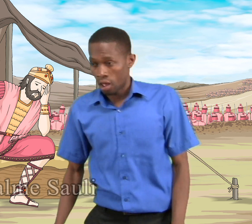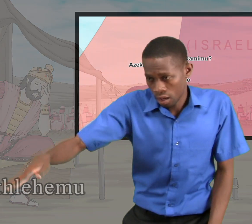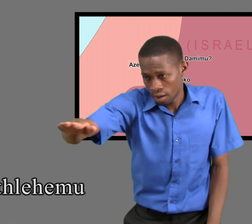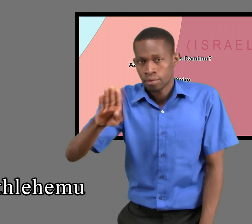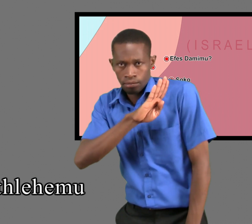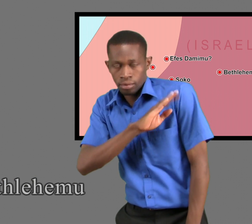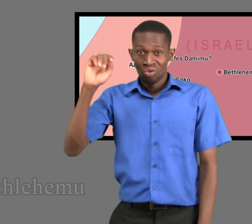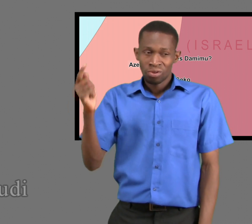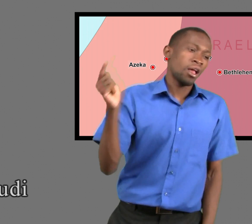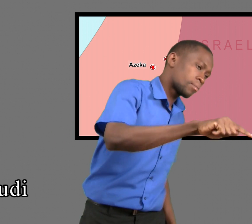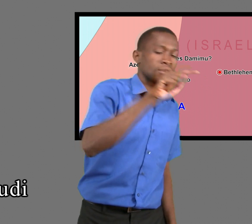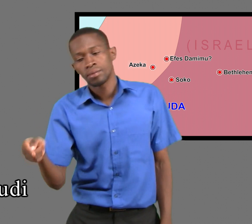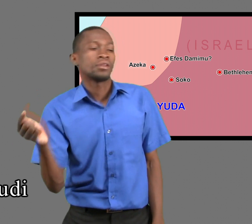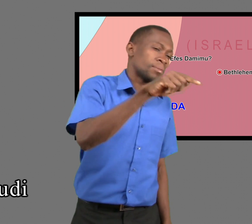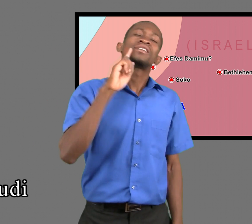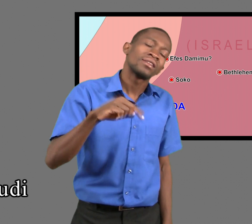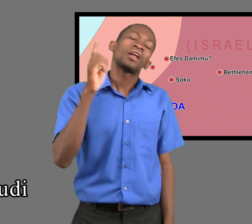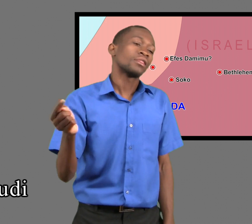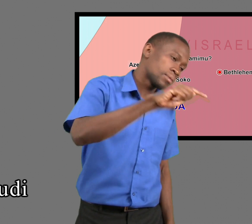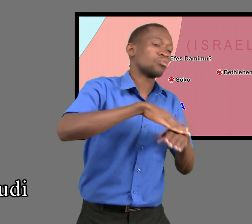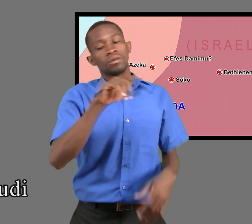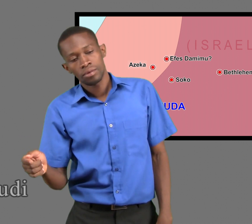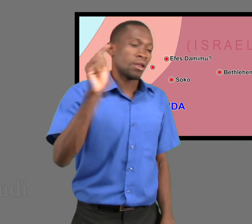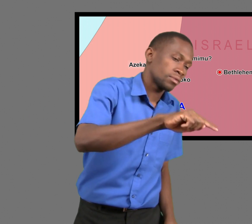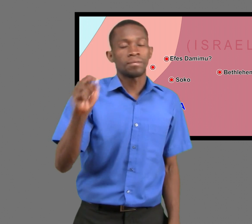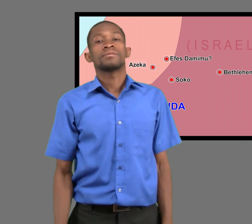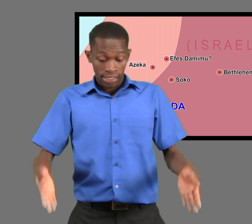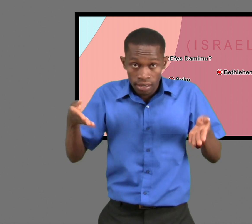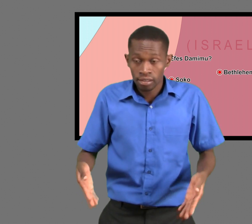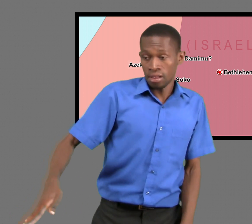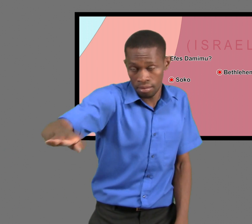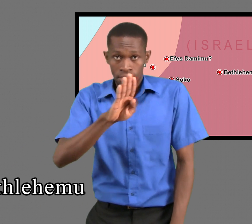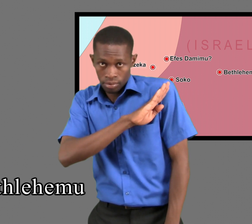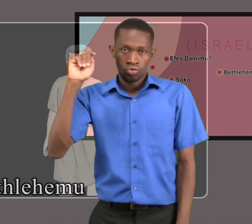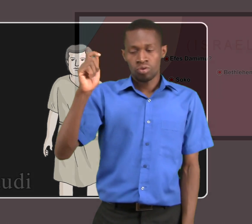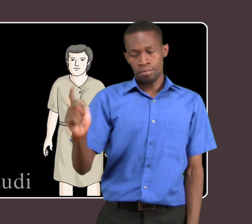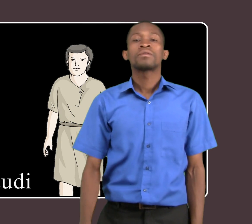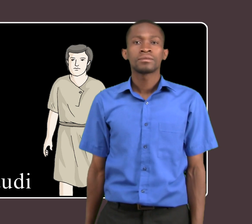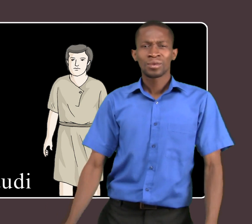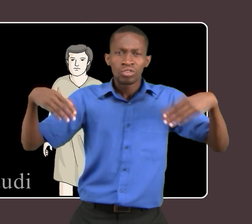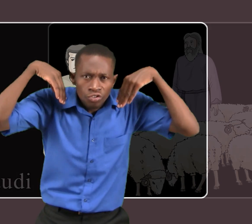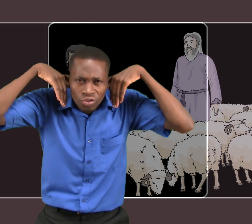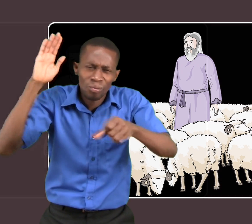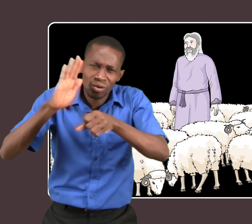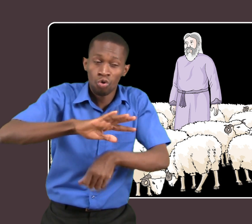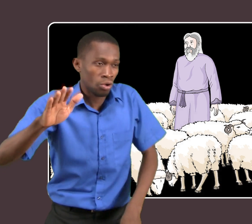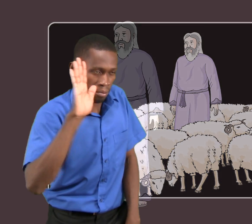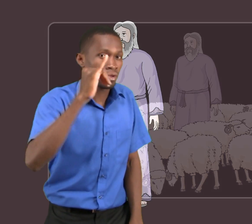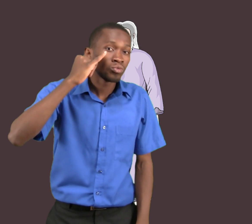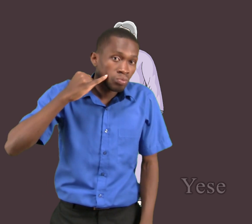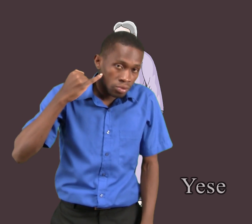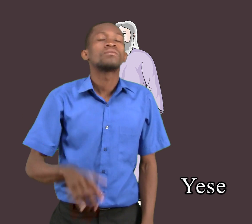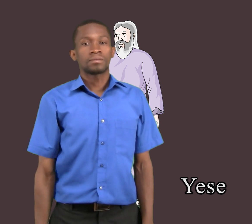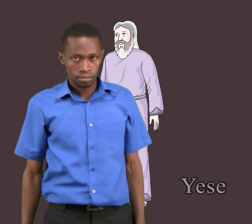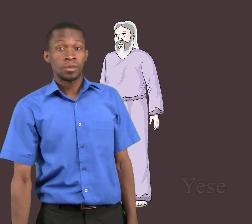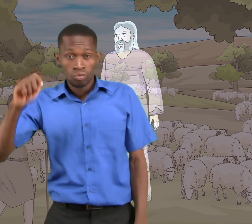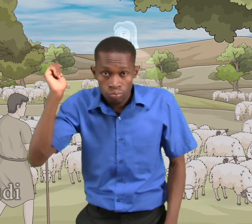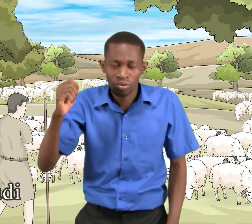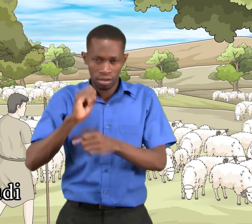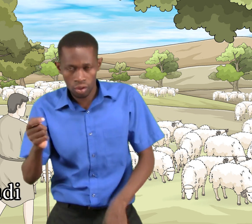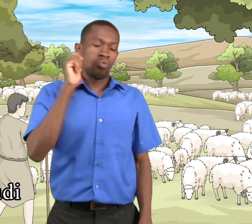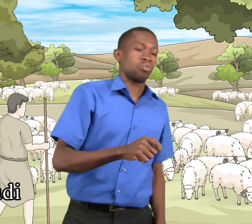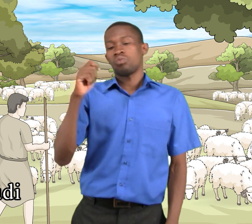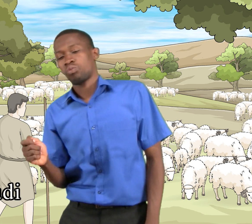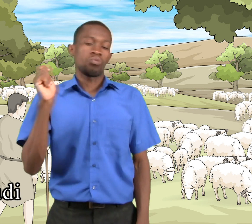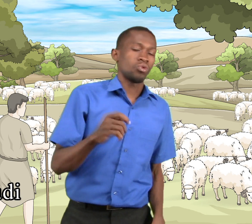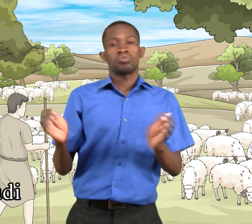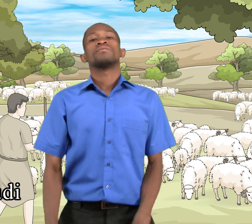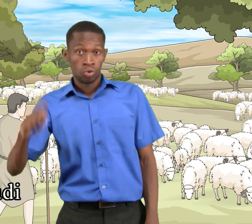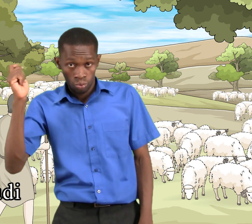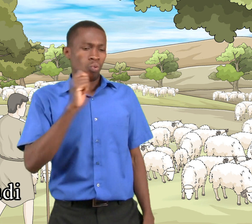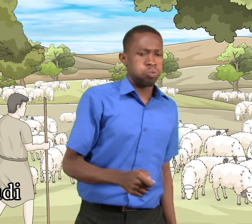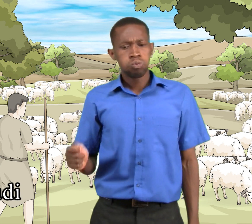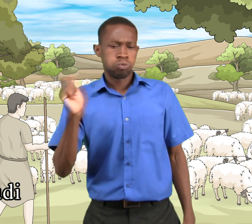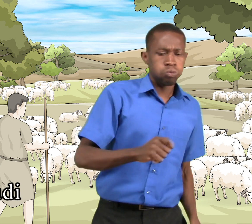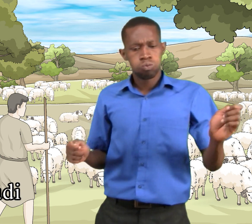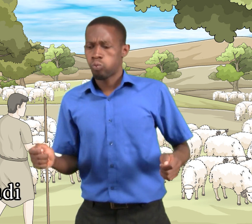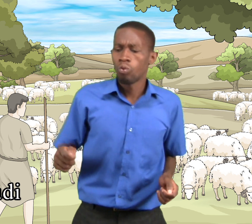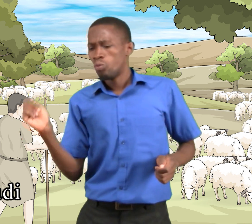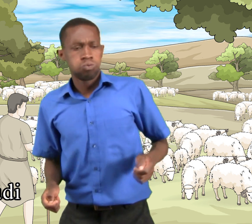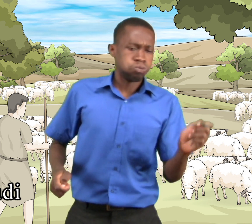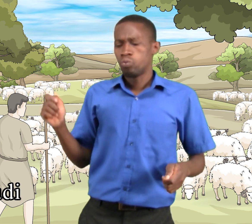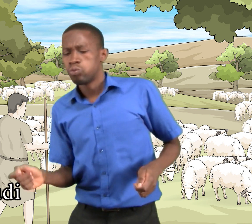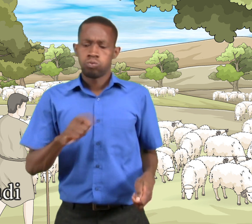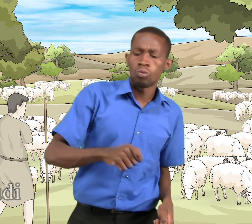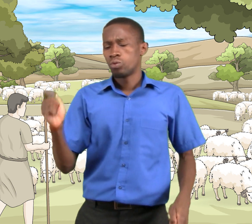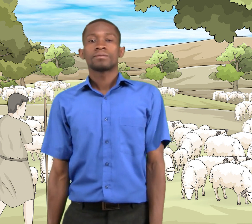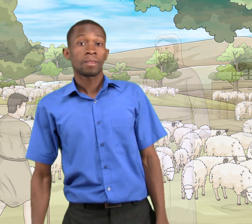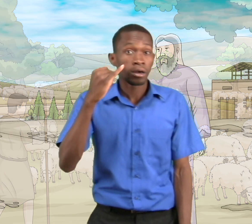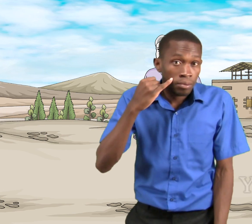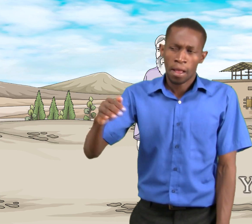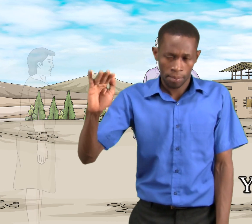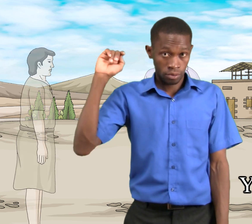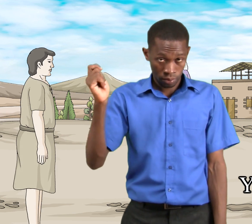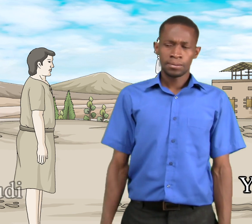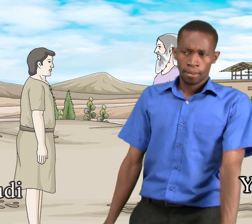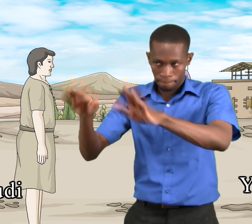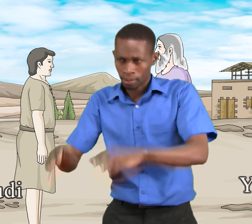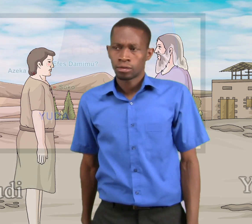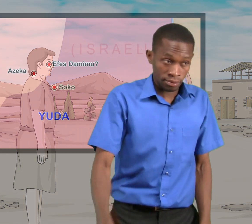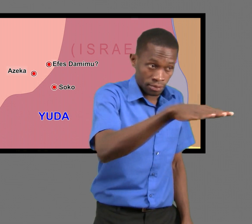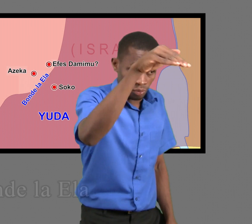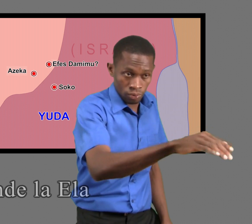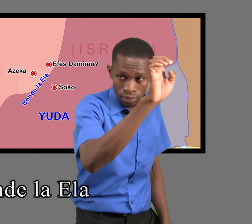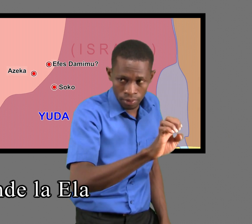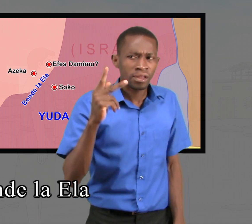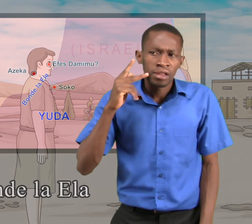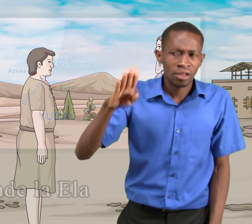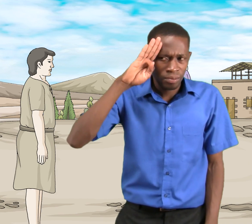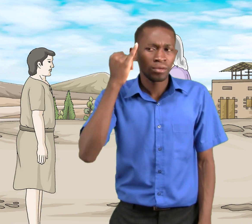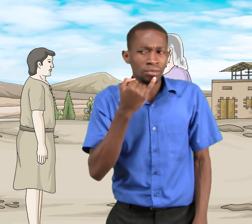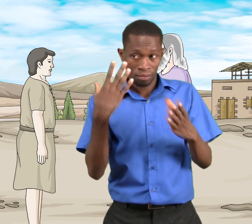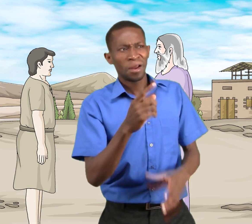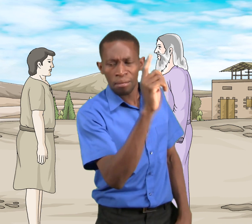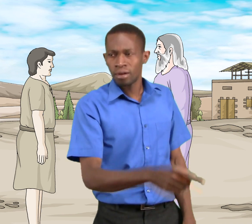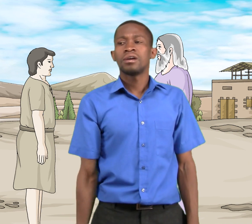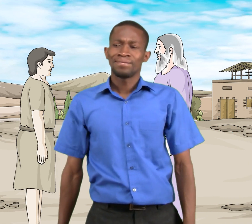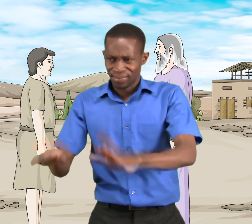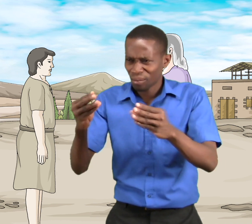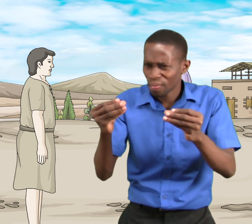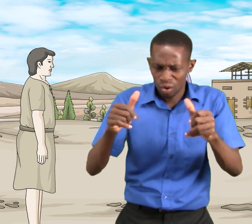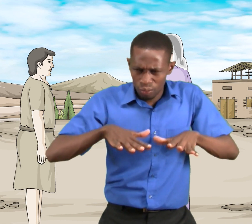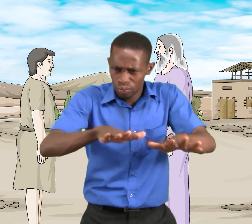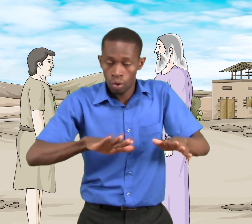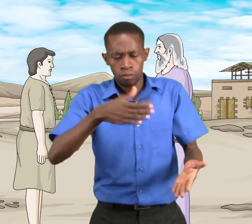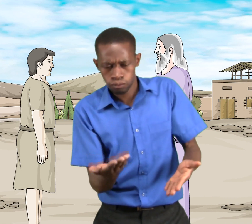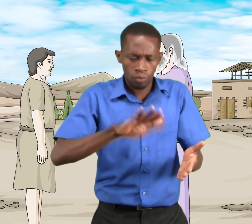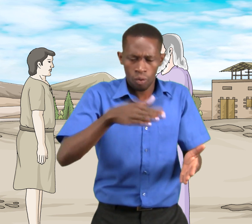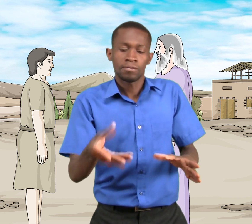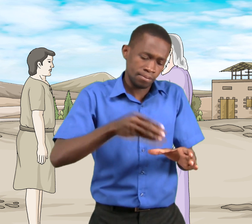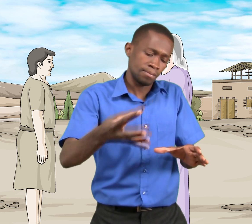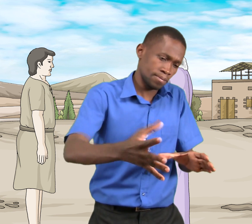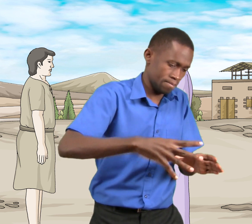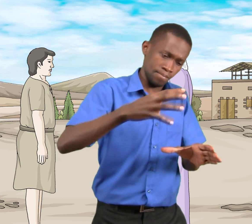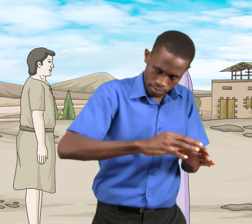The three oldest had followed Saul, but David went back and forth from Saul to tend his father’s sheep in Bethlehem. For forty days the Philistine came forward every morning and evening to take his stand.